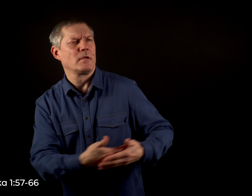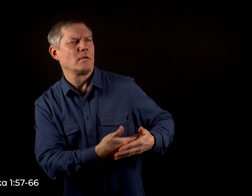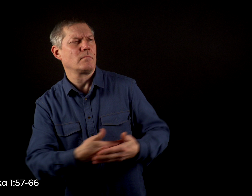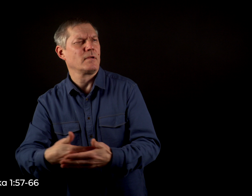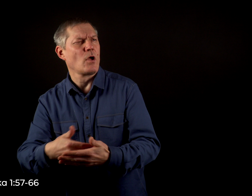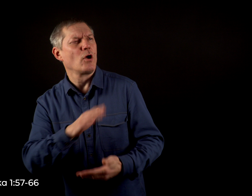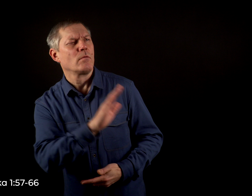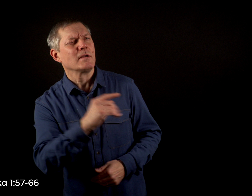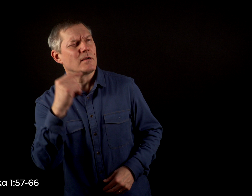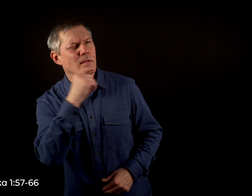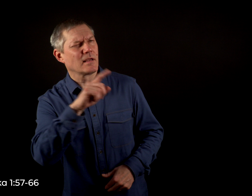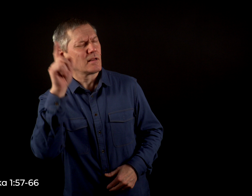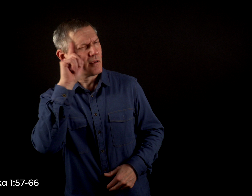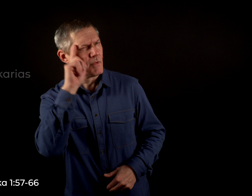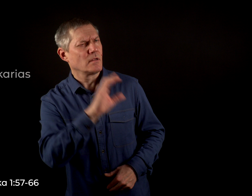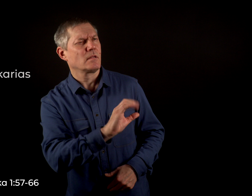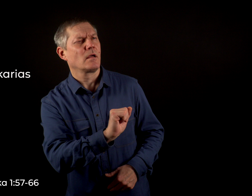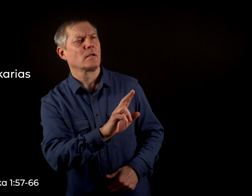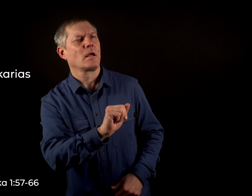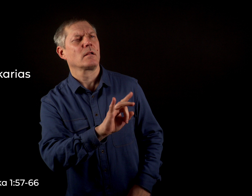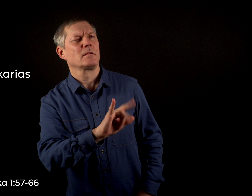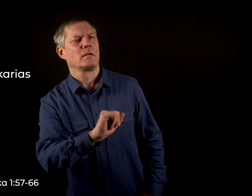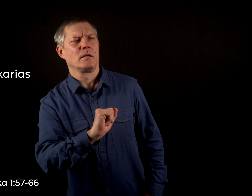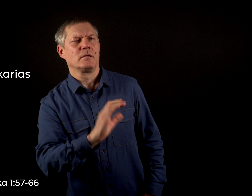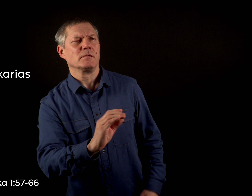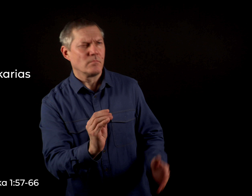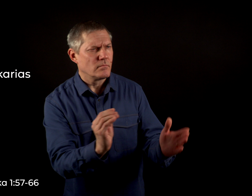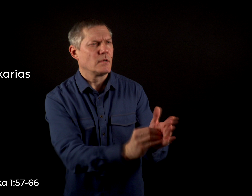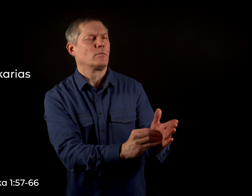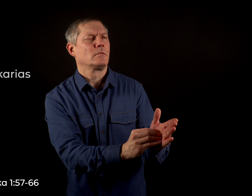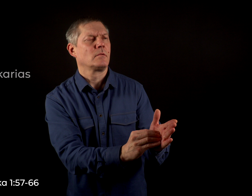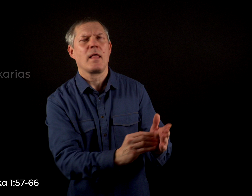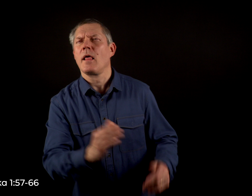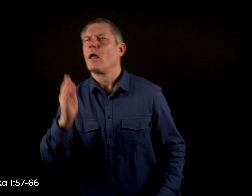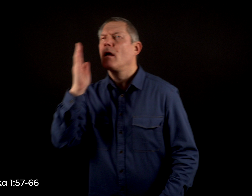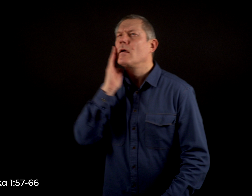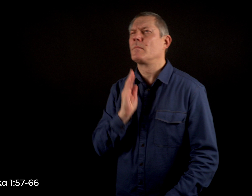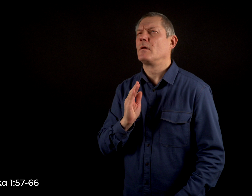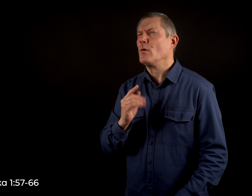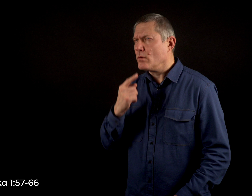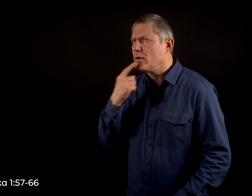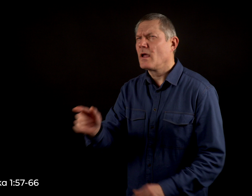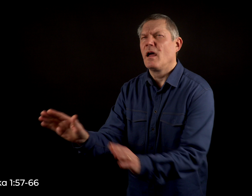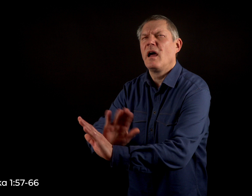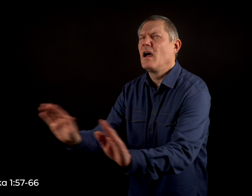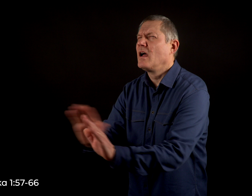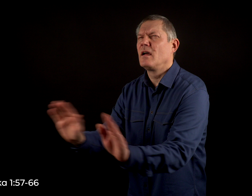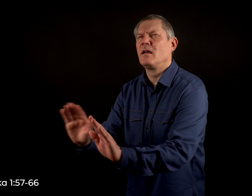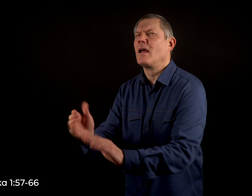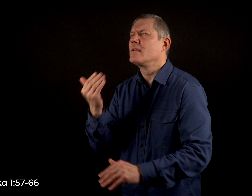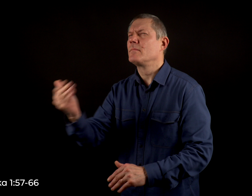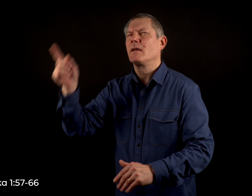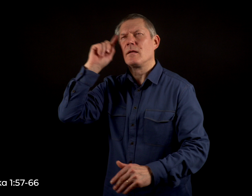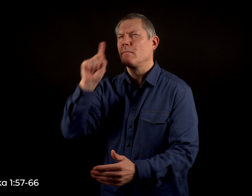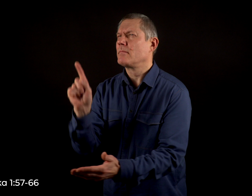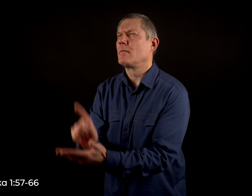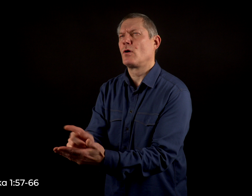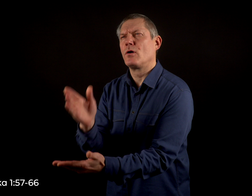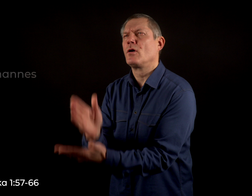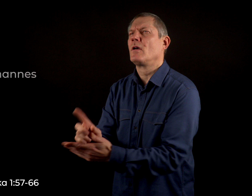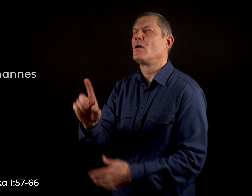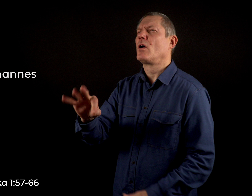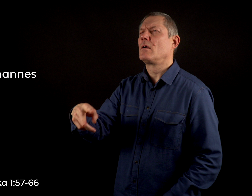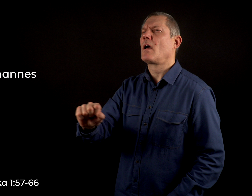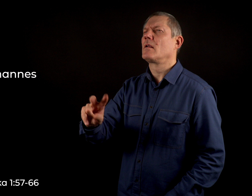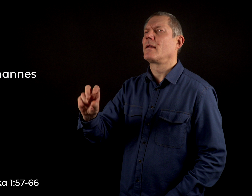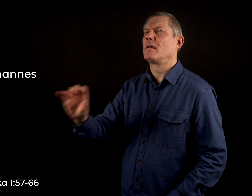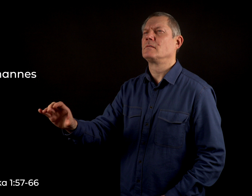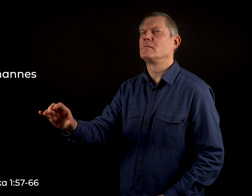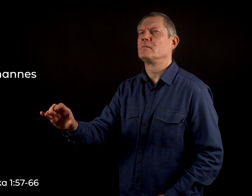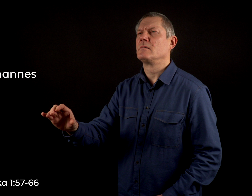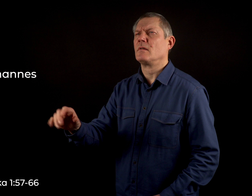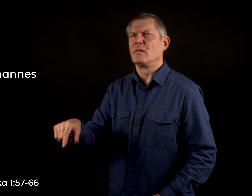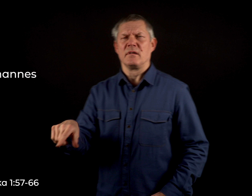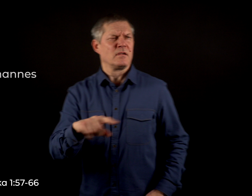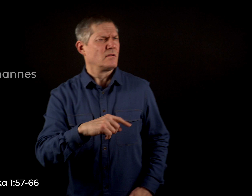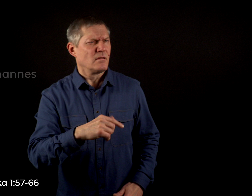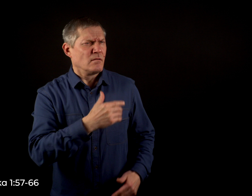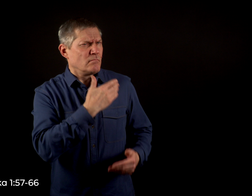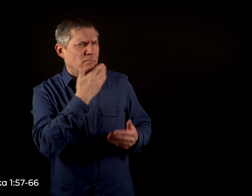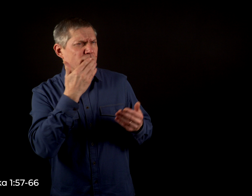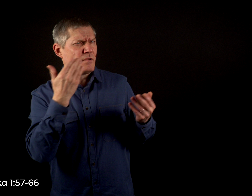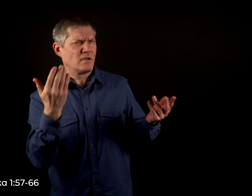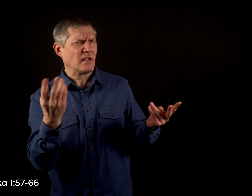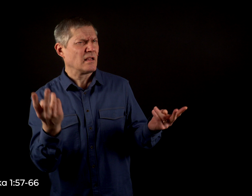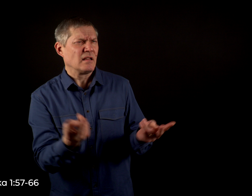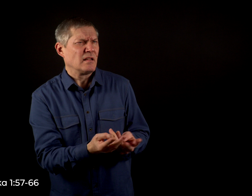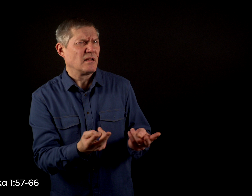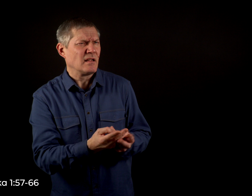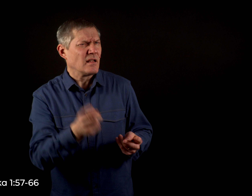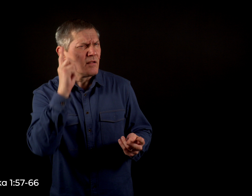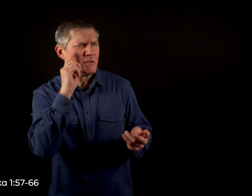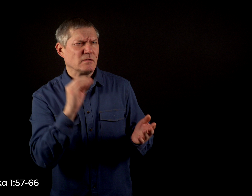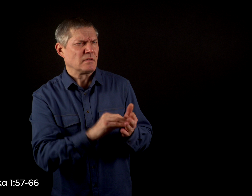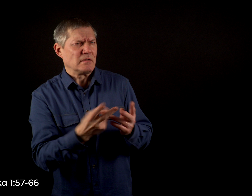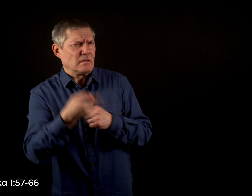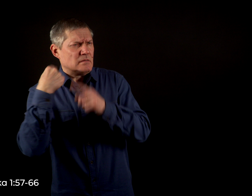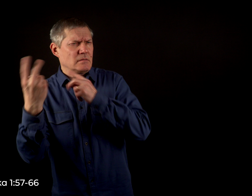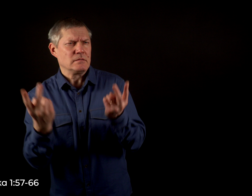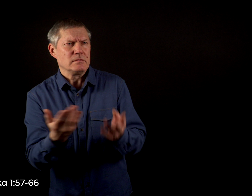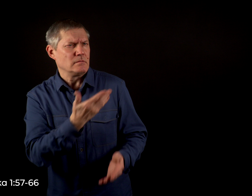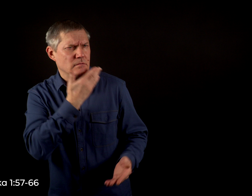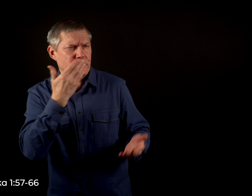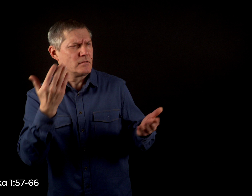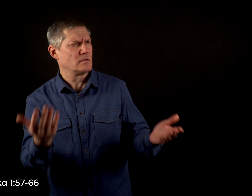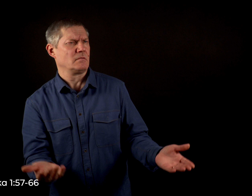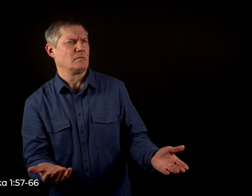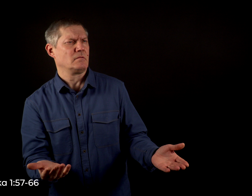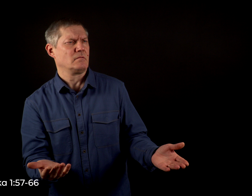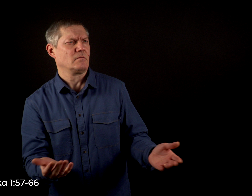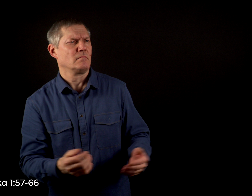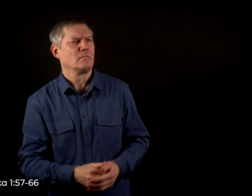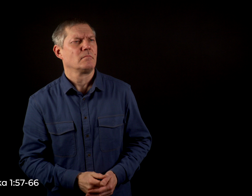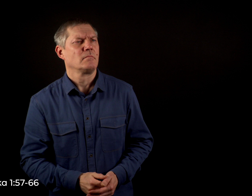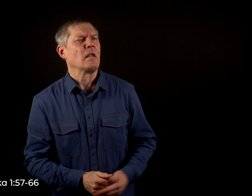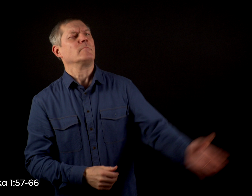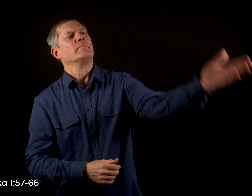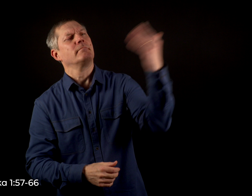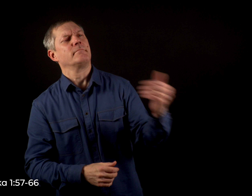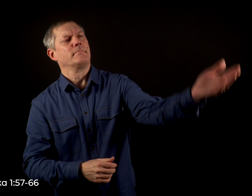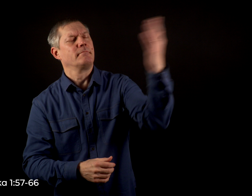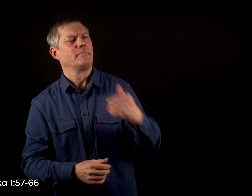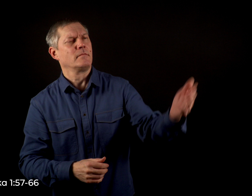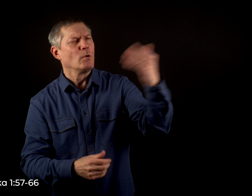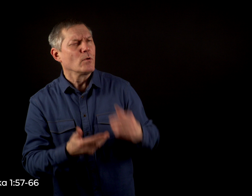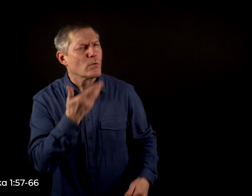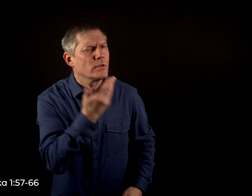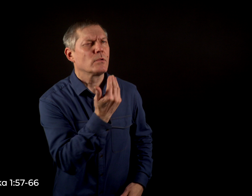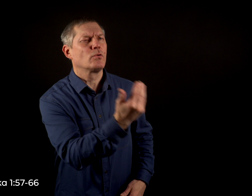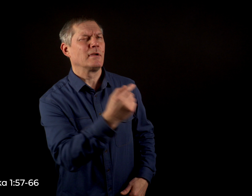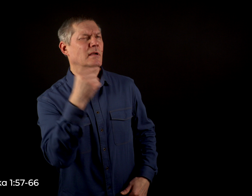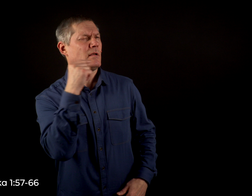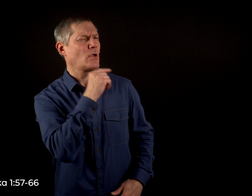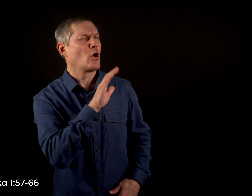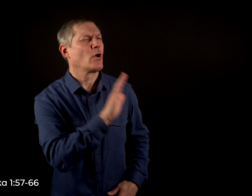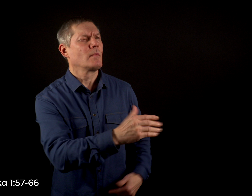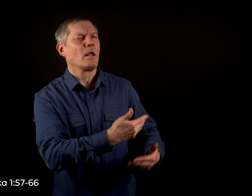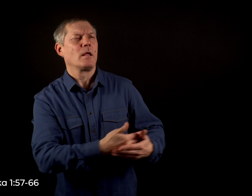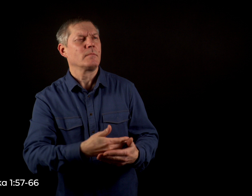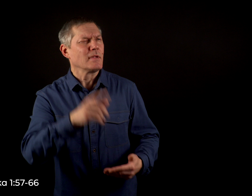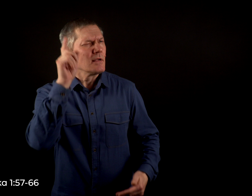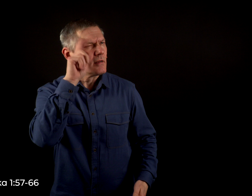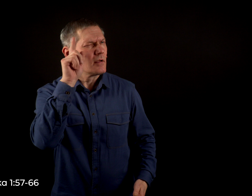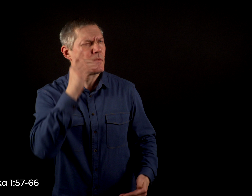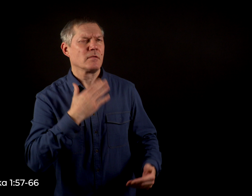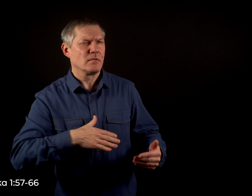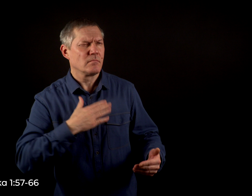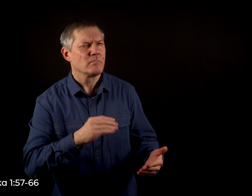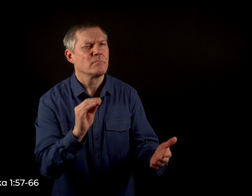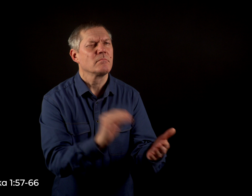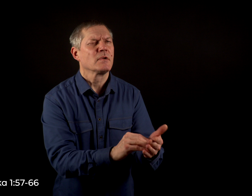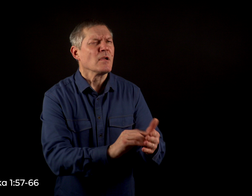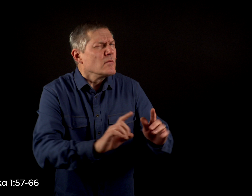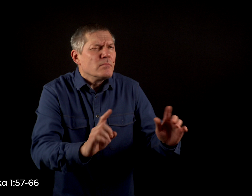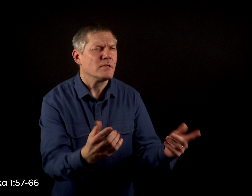On the eighth day, when they came to circumcise the child, they were going to name him after his father Zechariah. But his mother replied, “No! He shall be called John.” They said to her, “There is no one among your relatives who bears this name.”